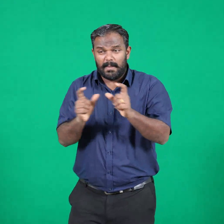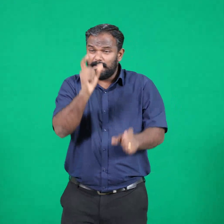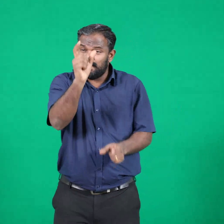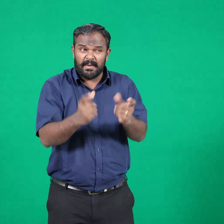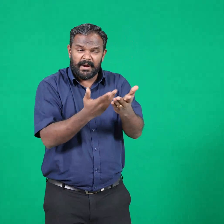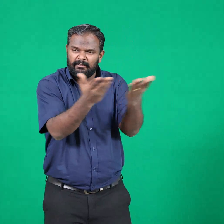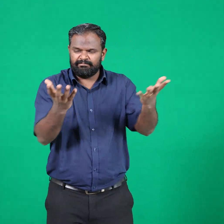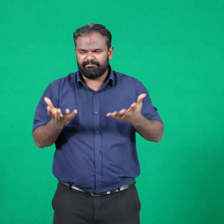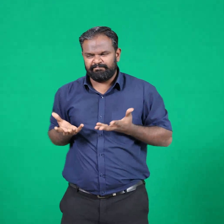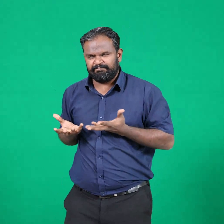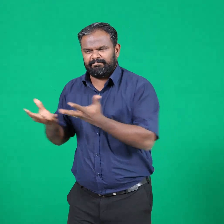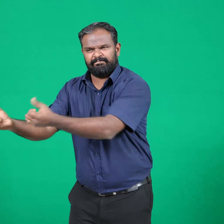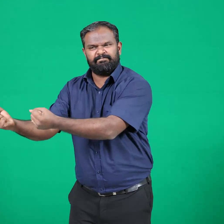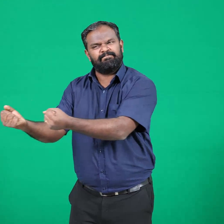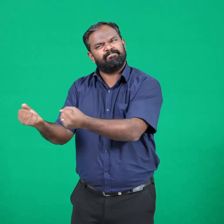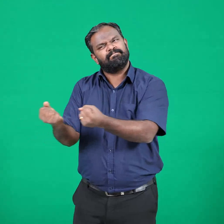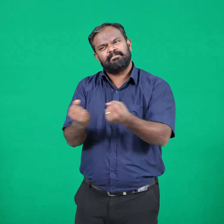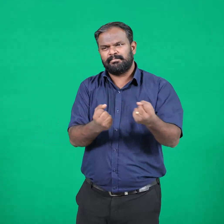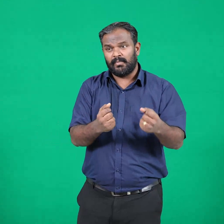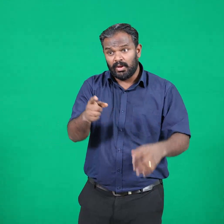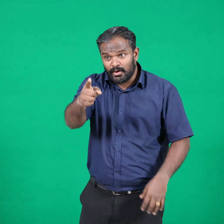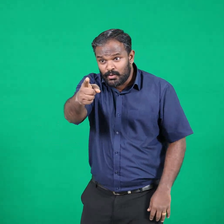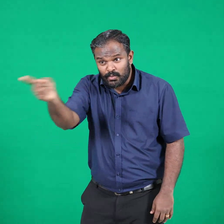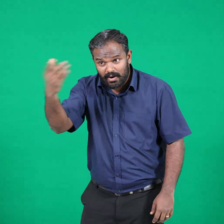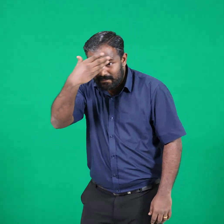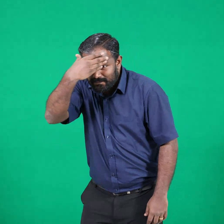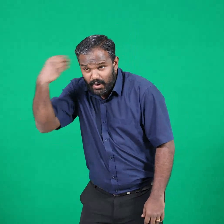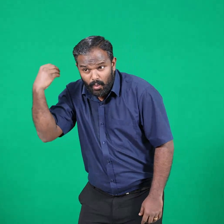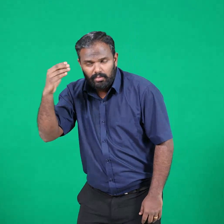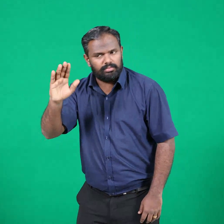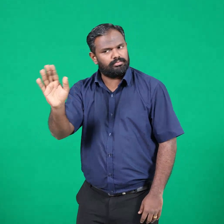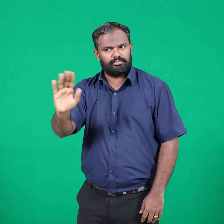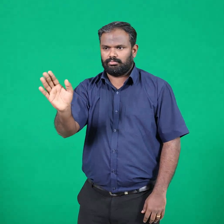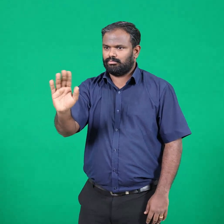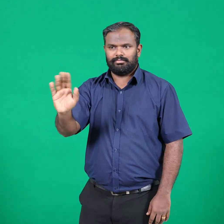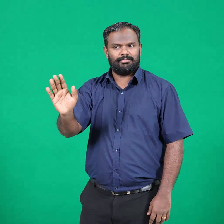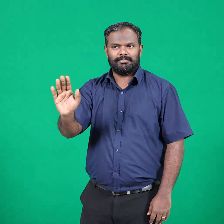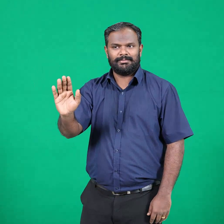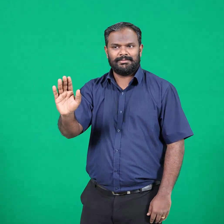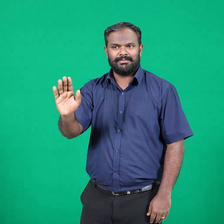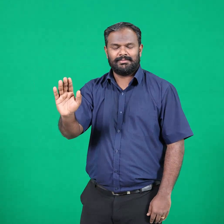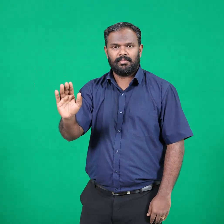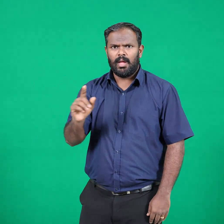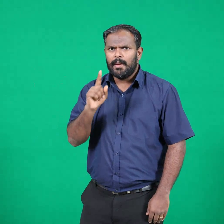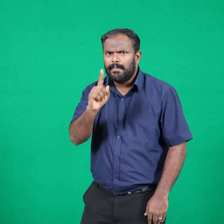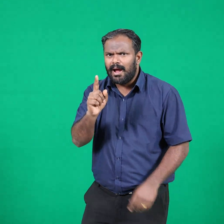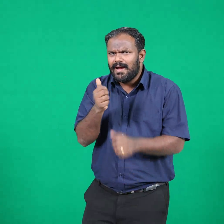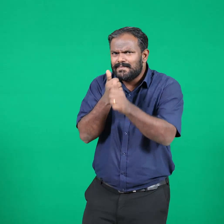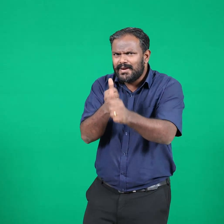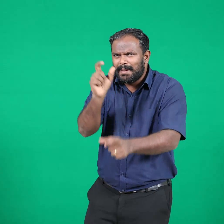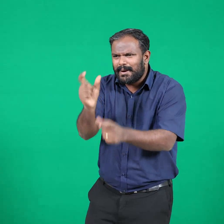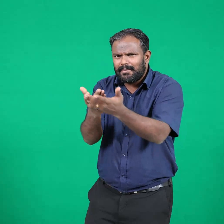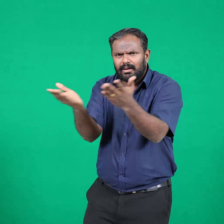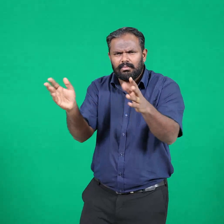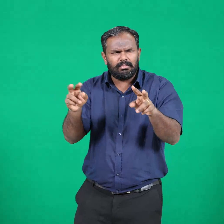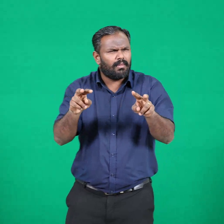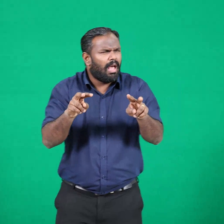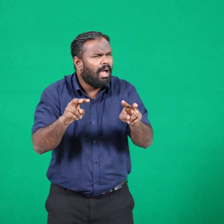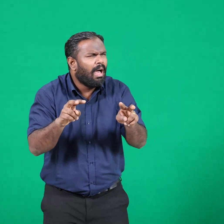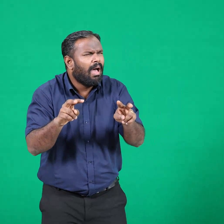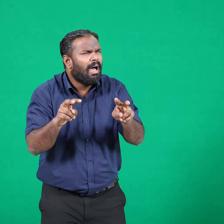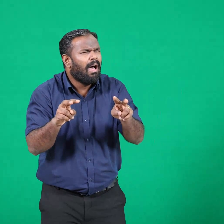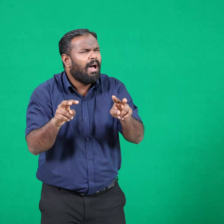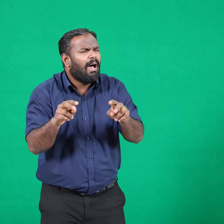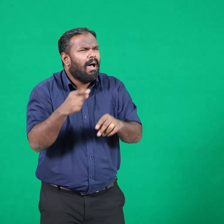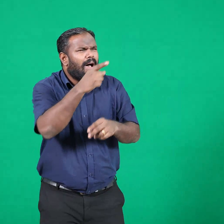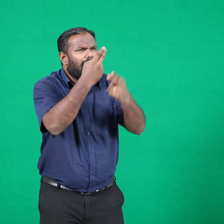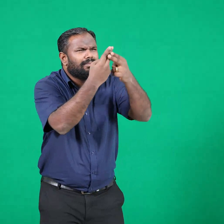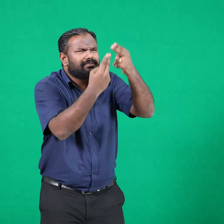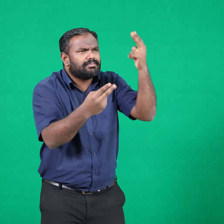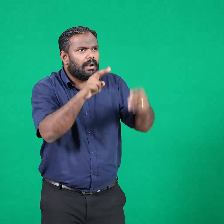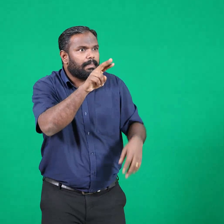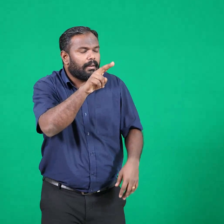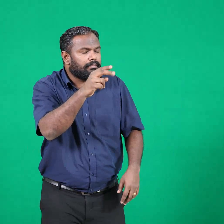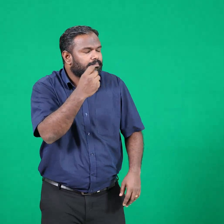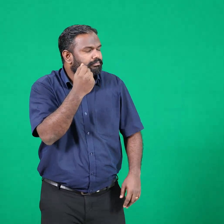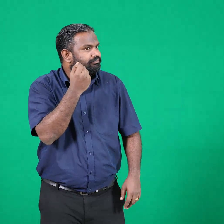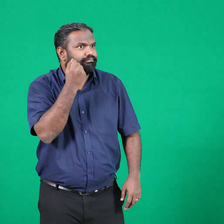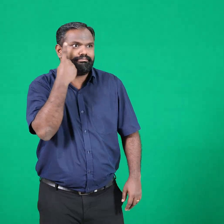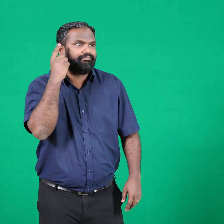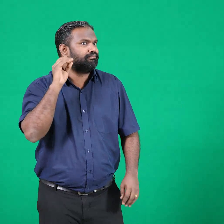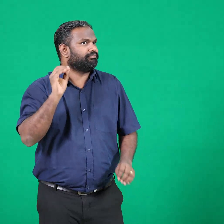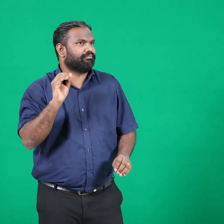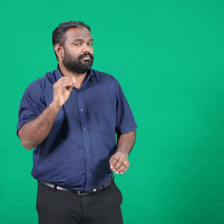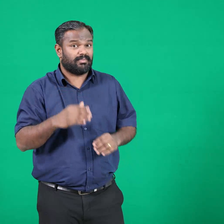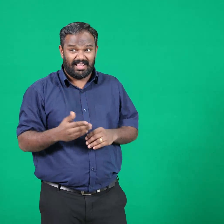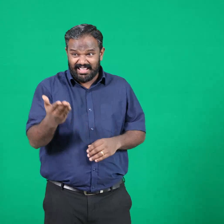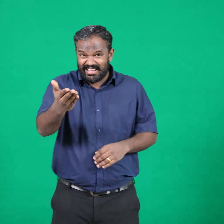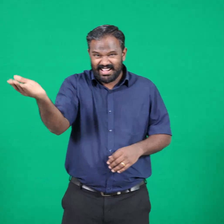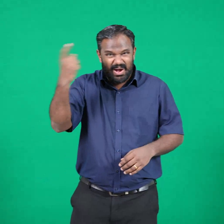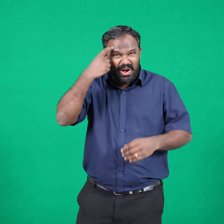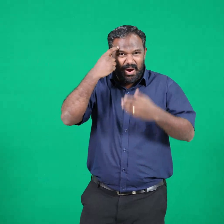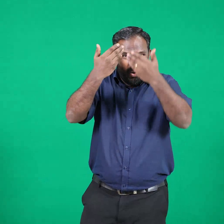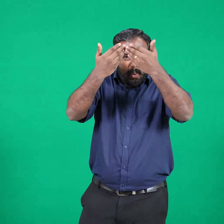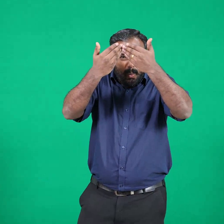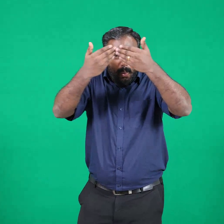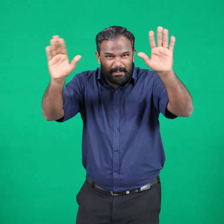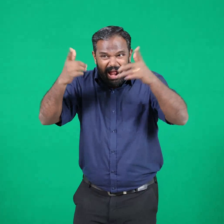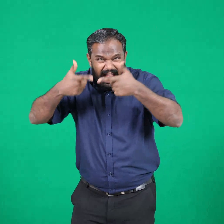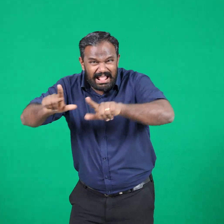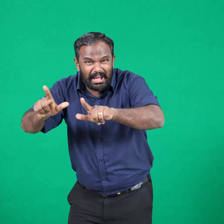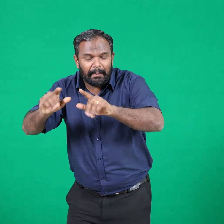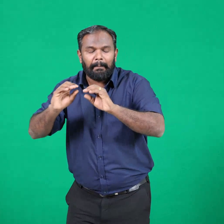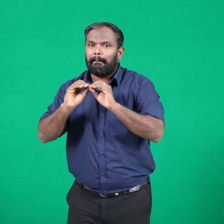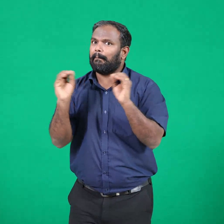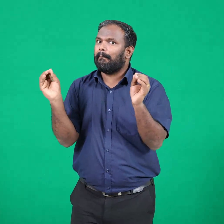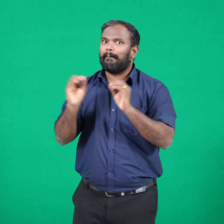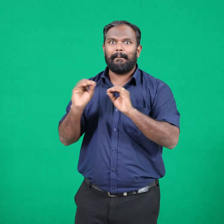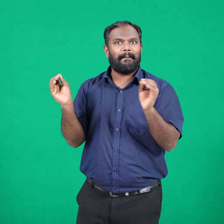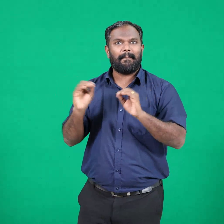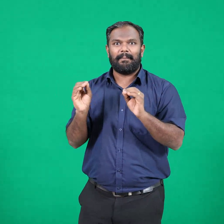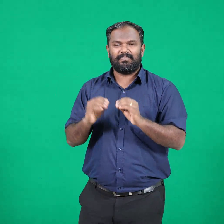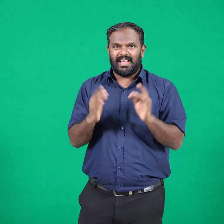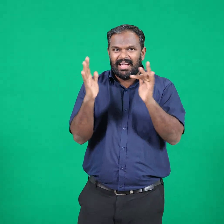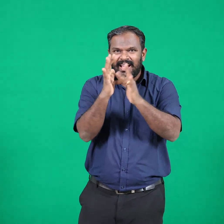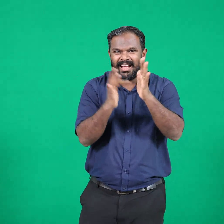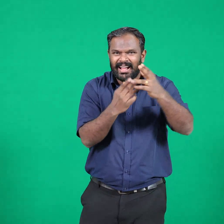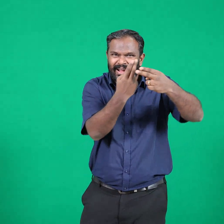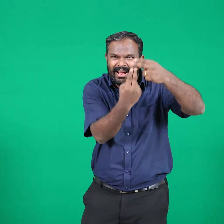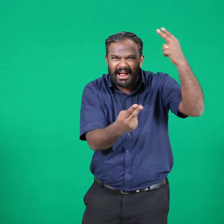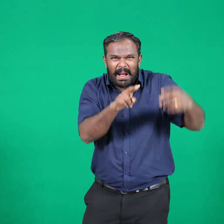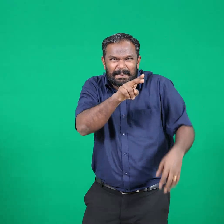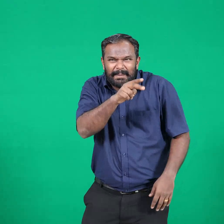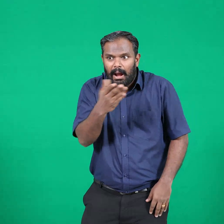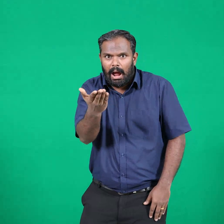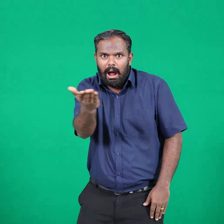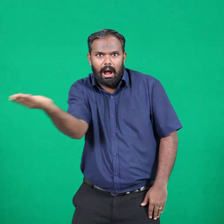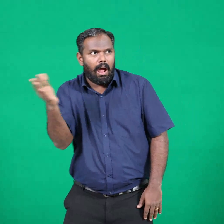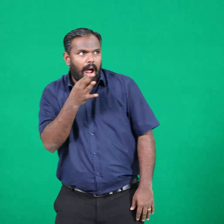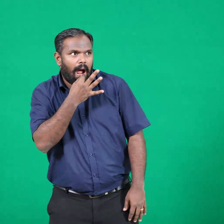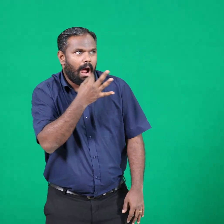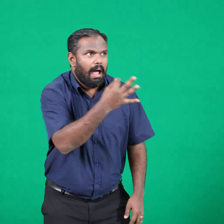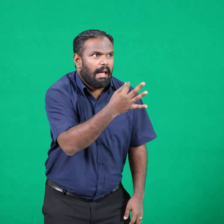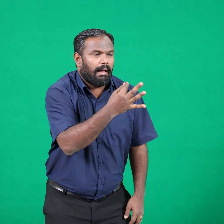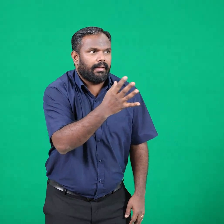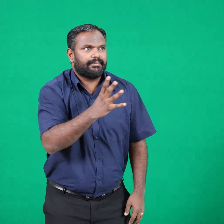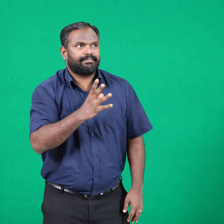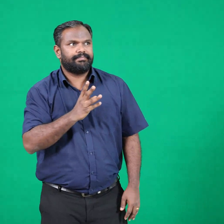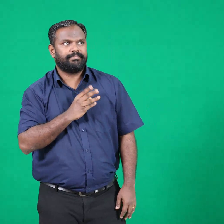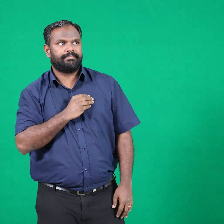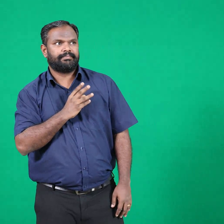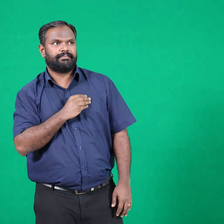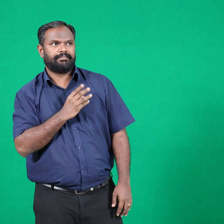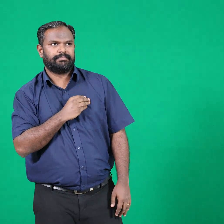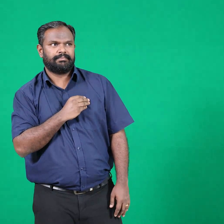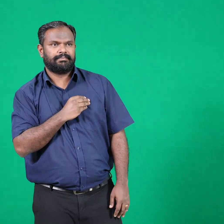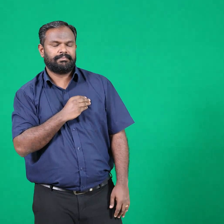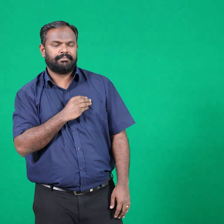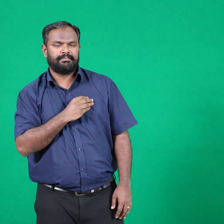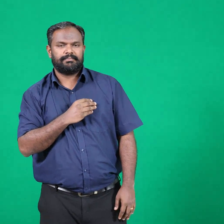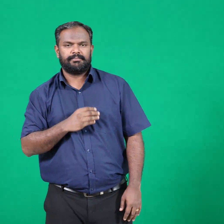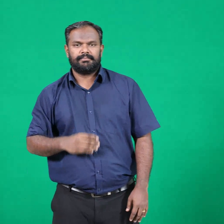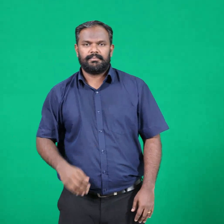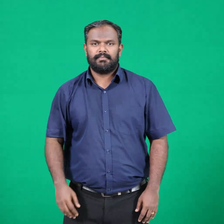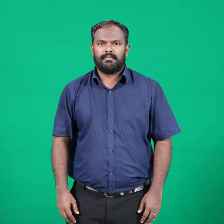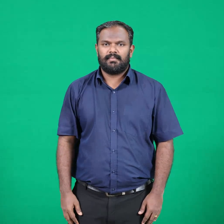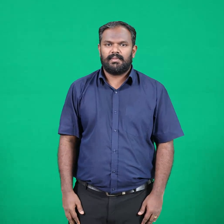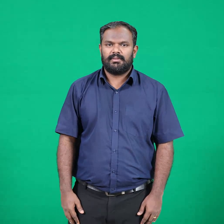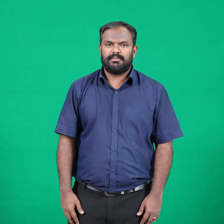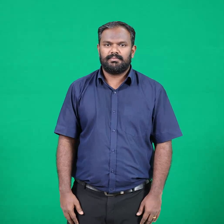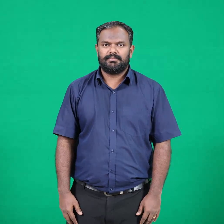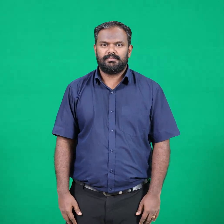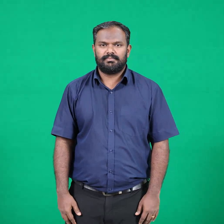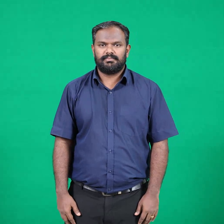It was veiled from them so that they could not comprehend it, and they were afraid to ask Him about it.